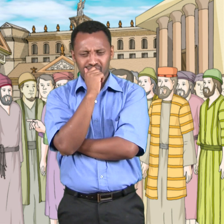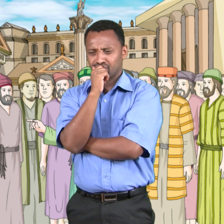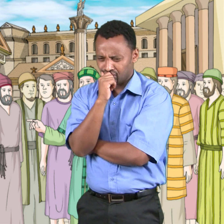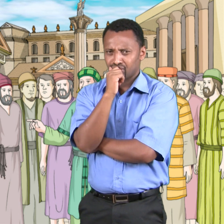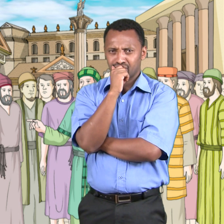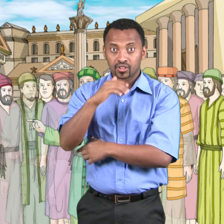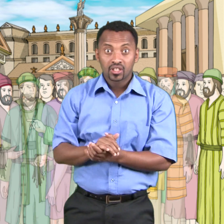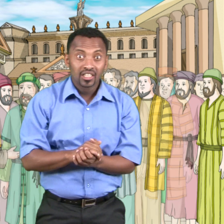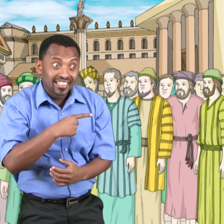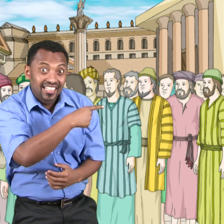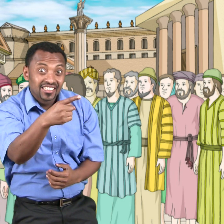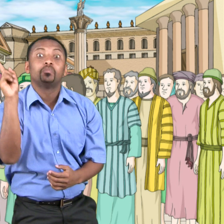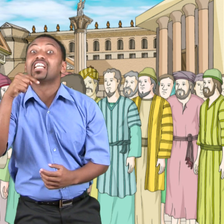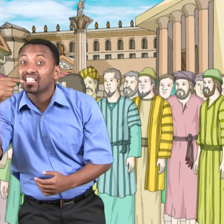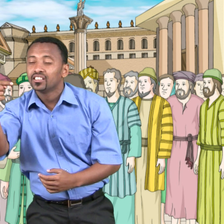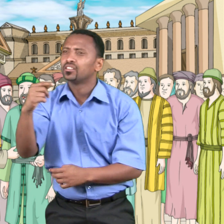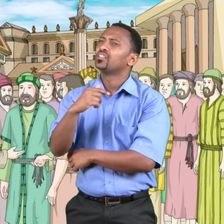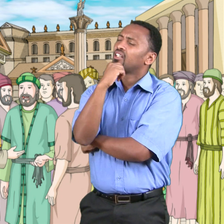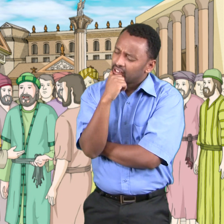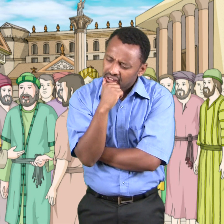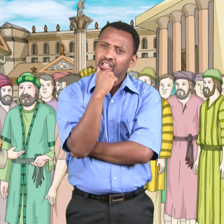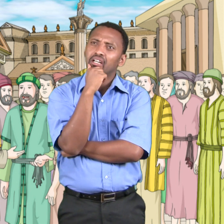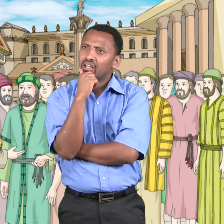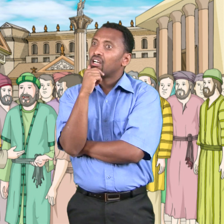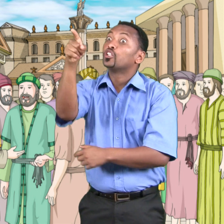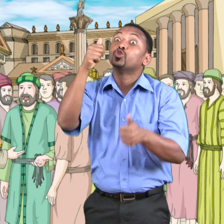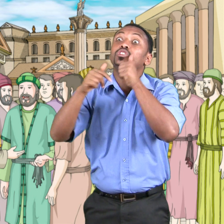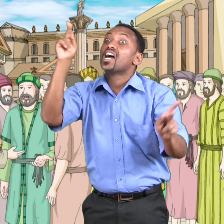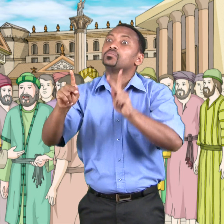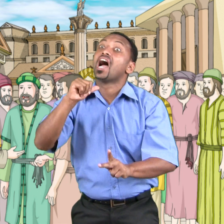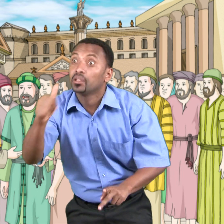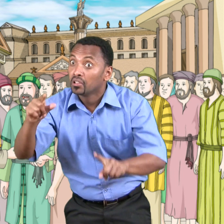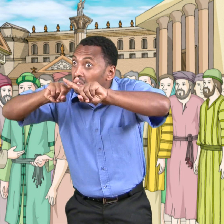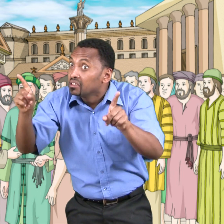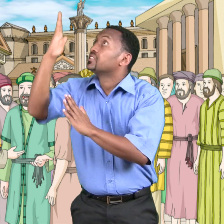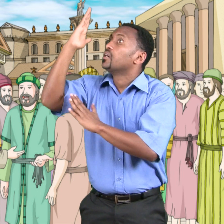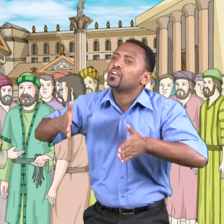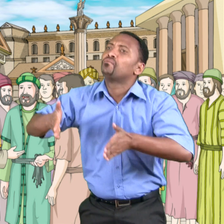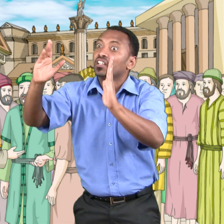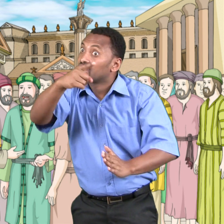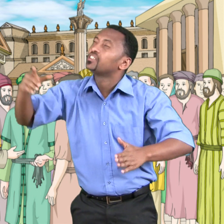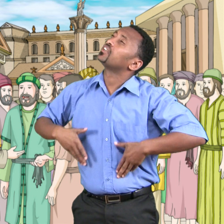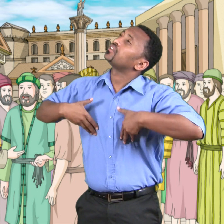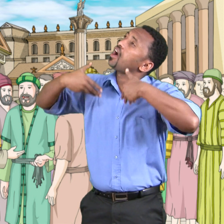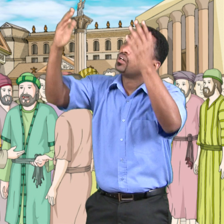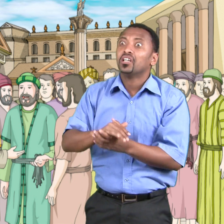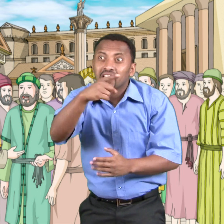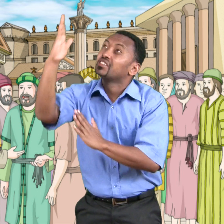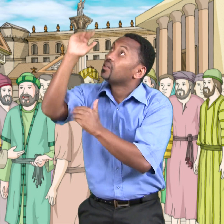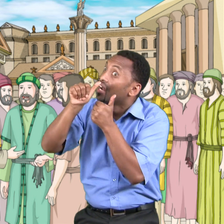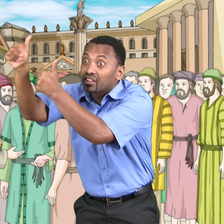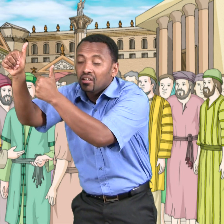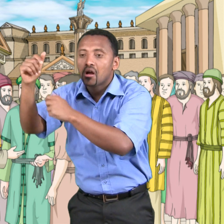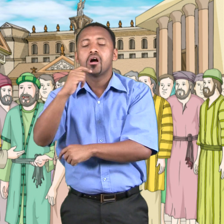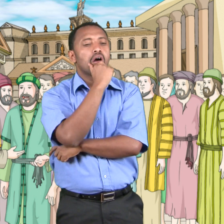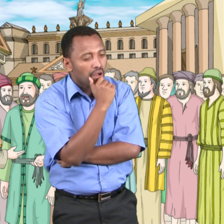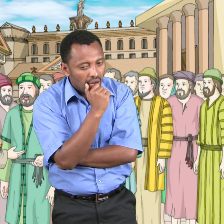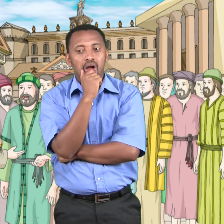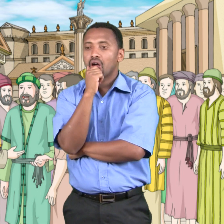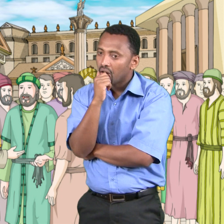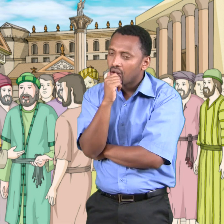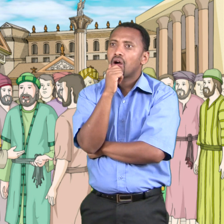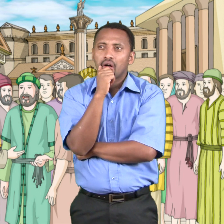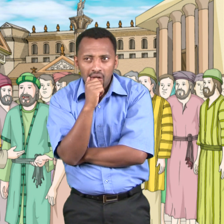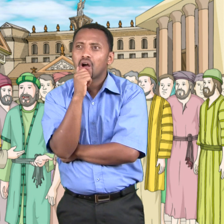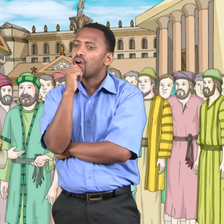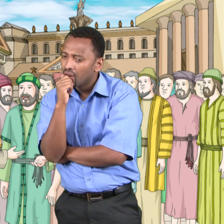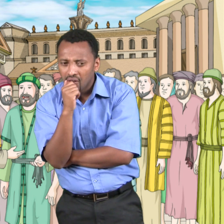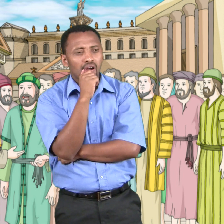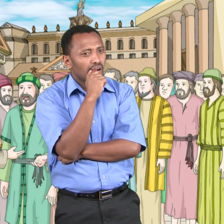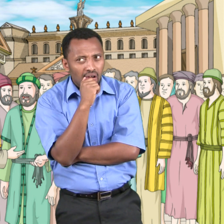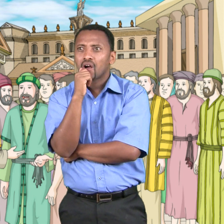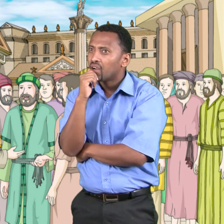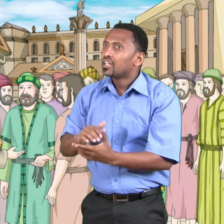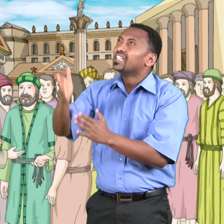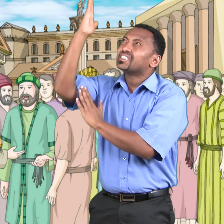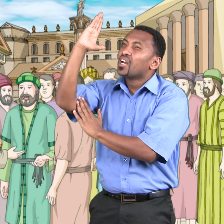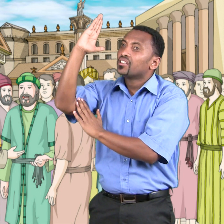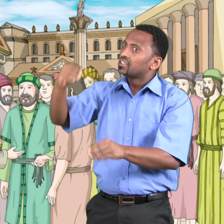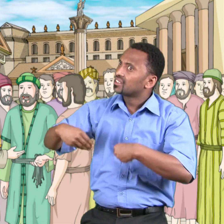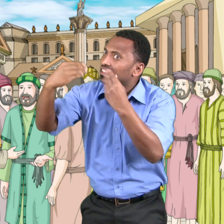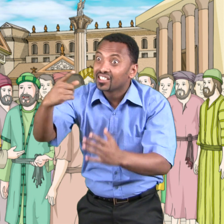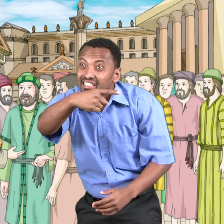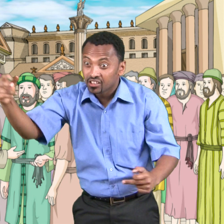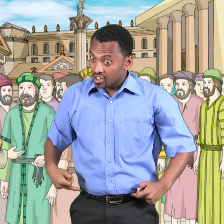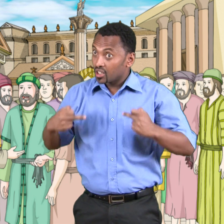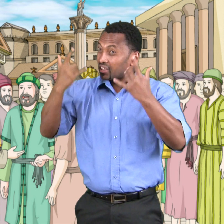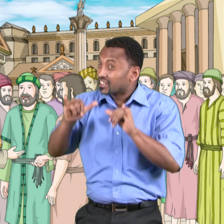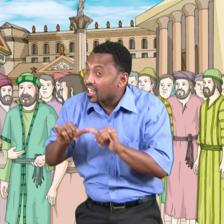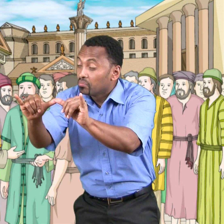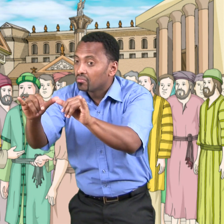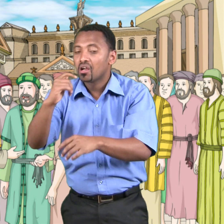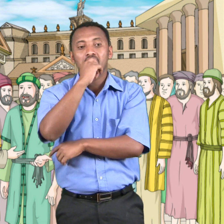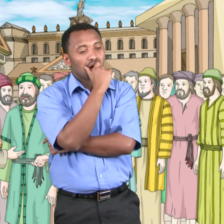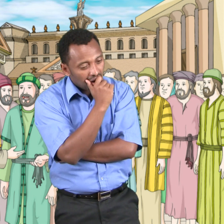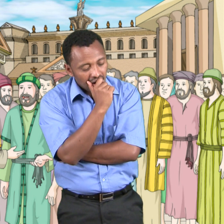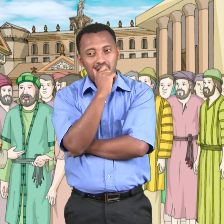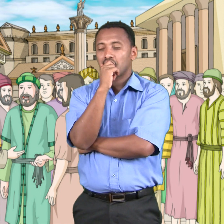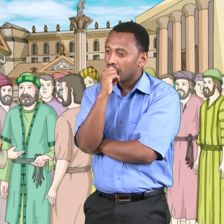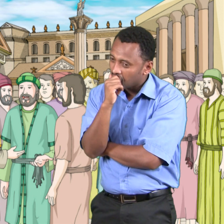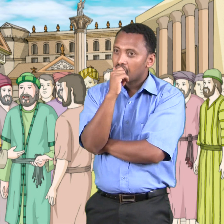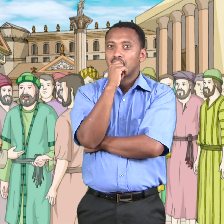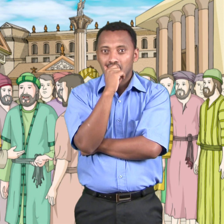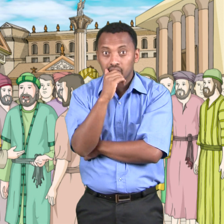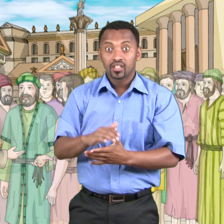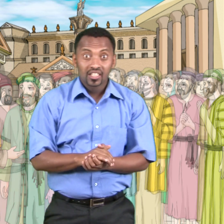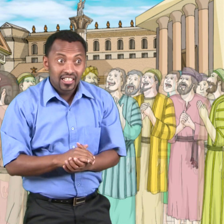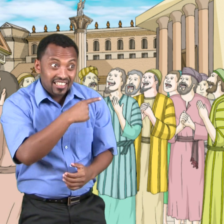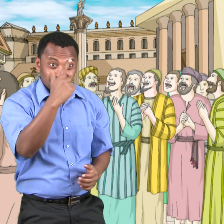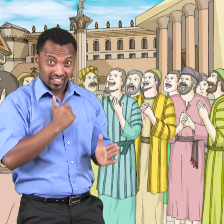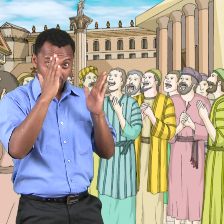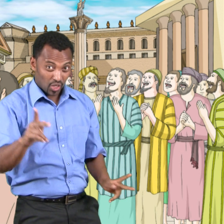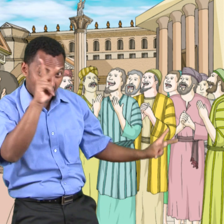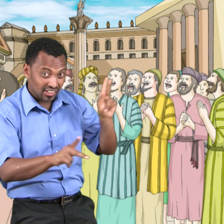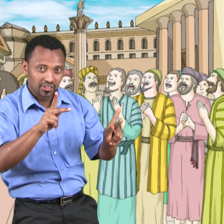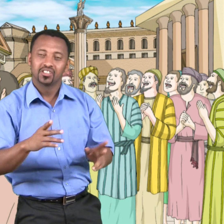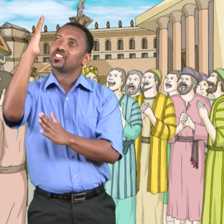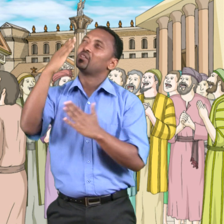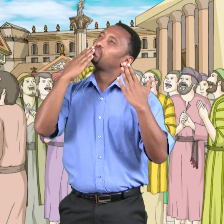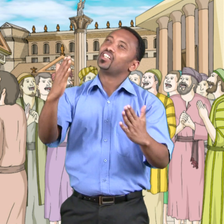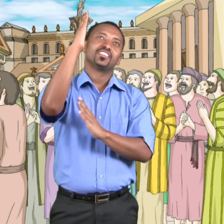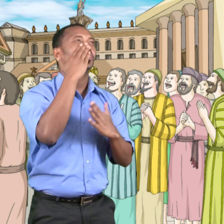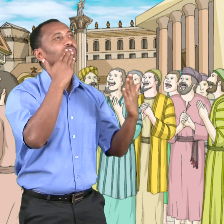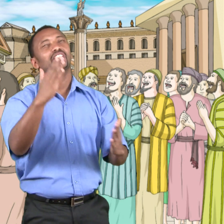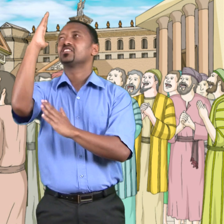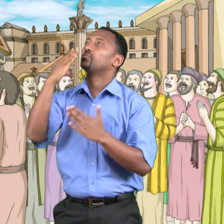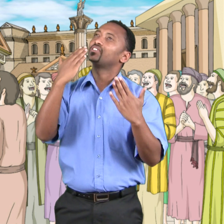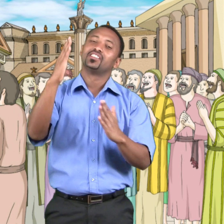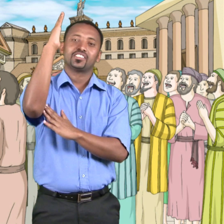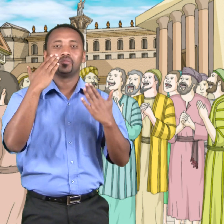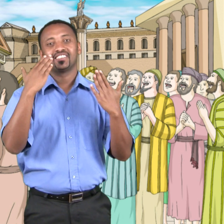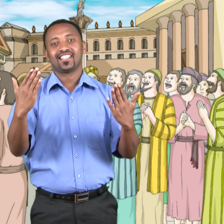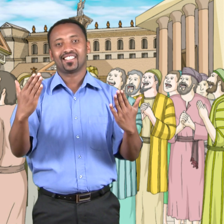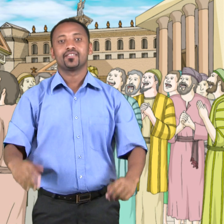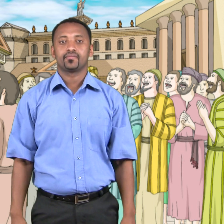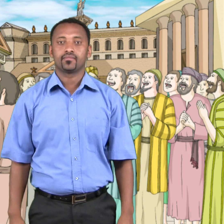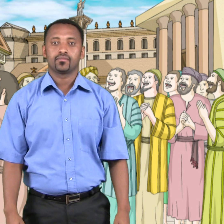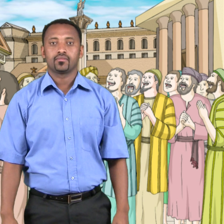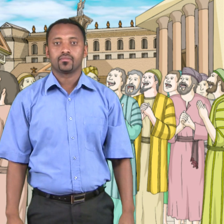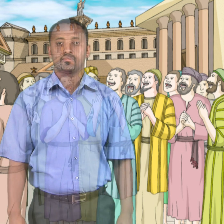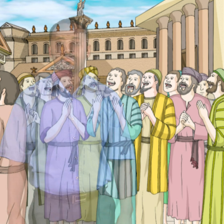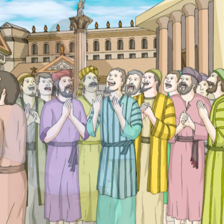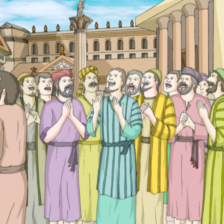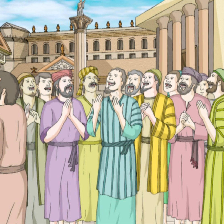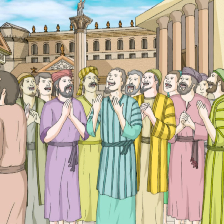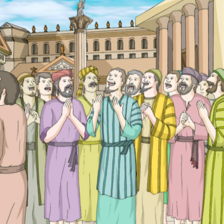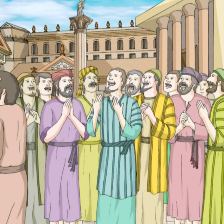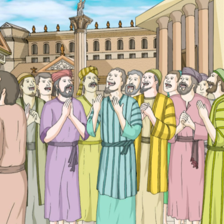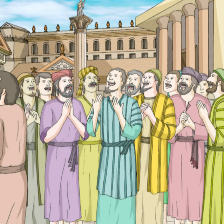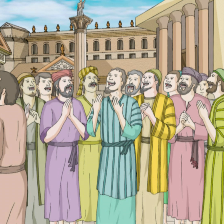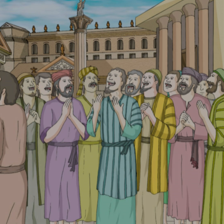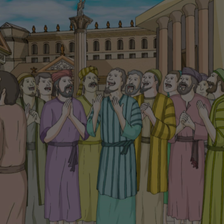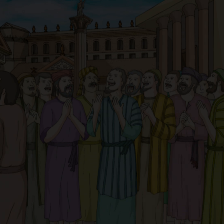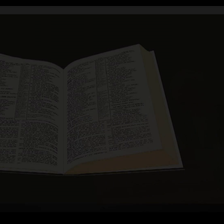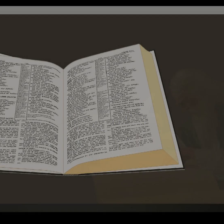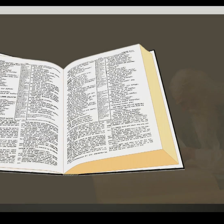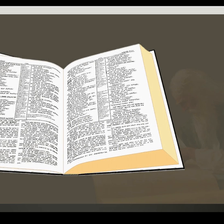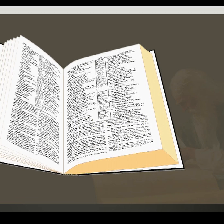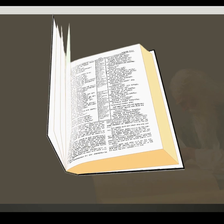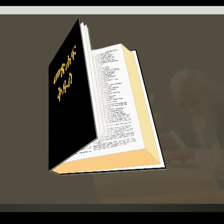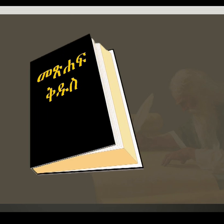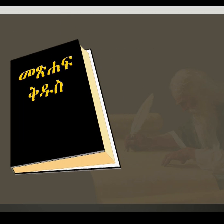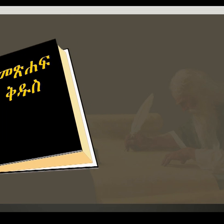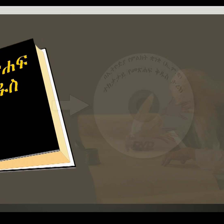When they heard this, their objections were put to rest, and they glorified God, saying, “So then, God has granted even the Gentiles repentance unto life.”